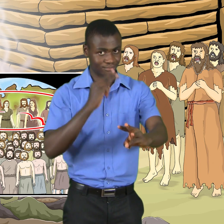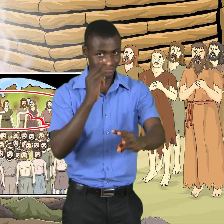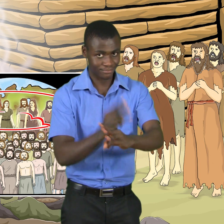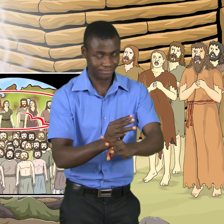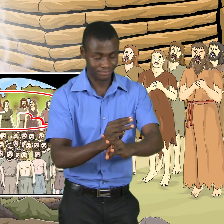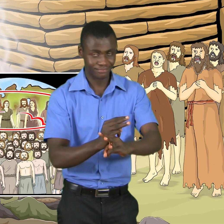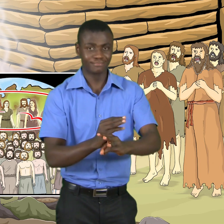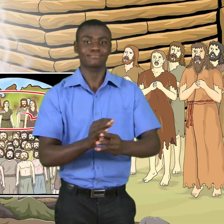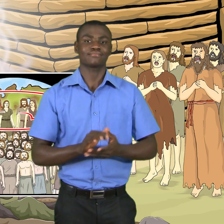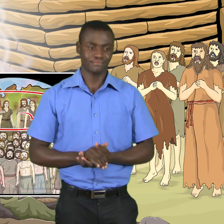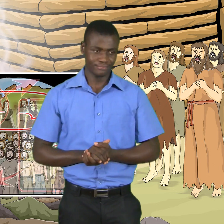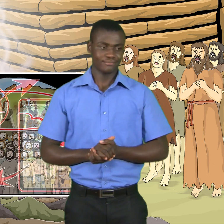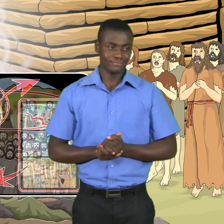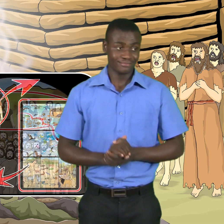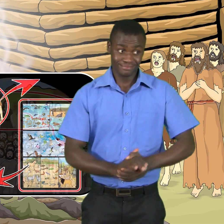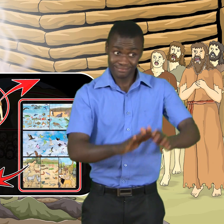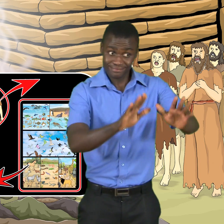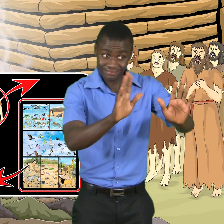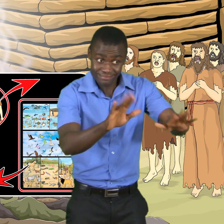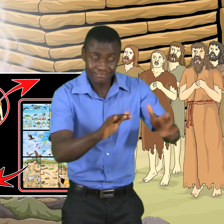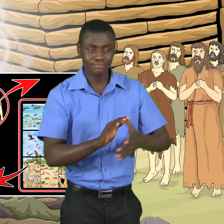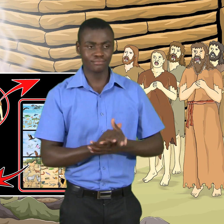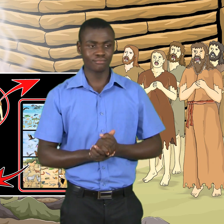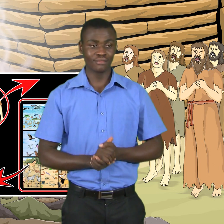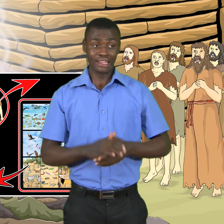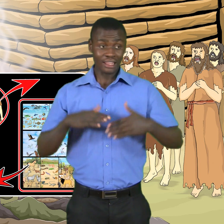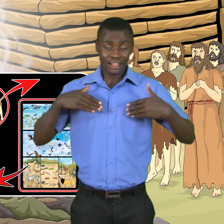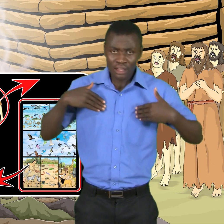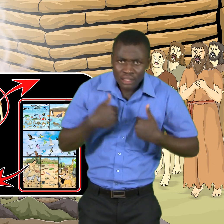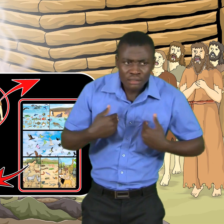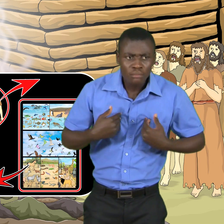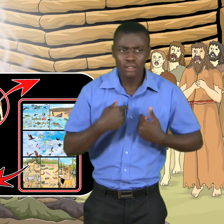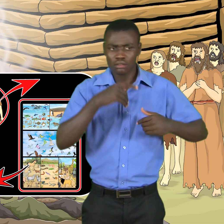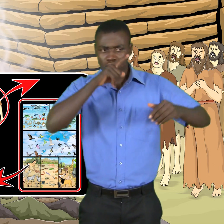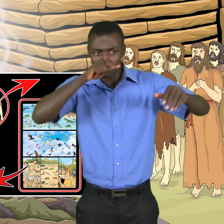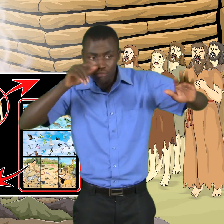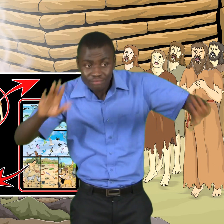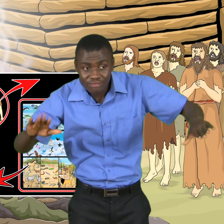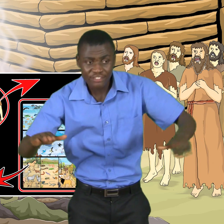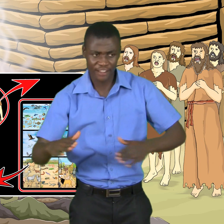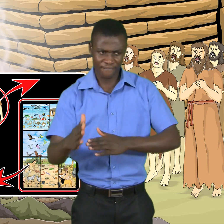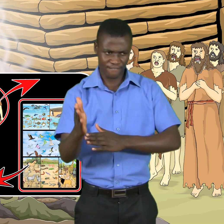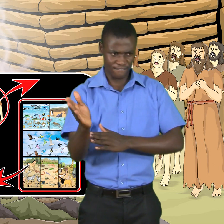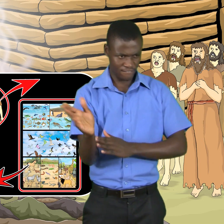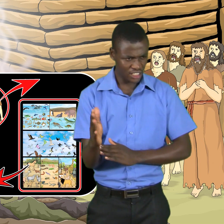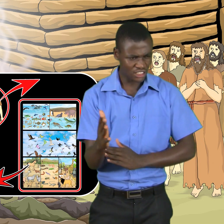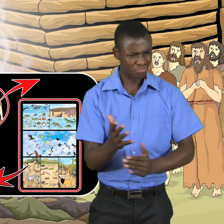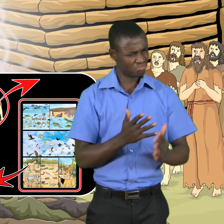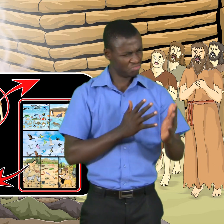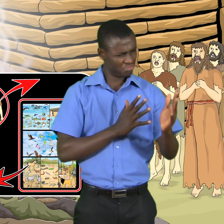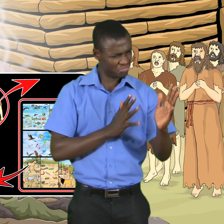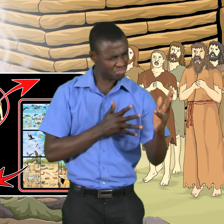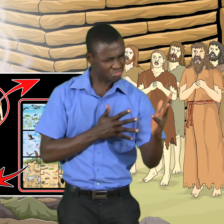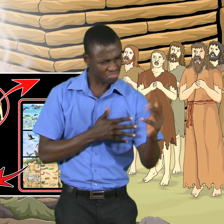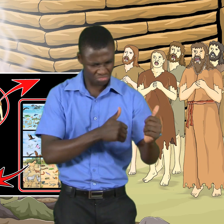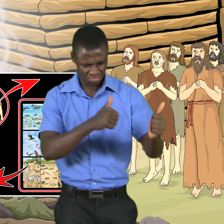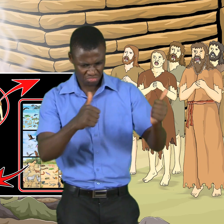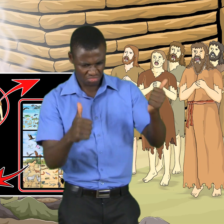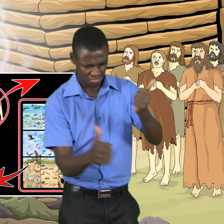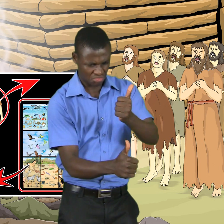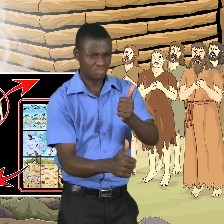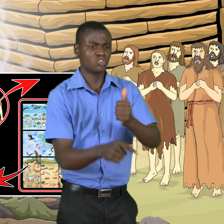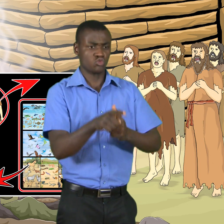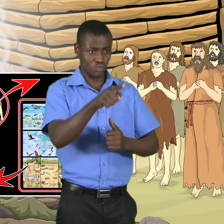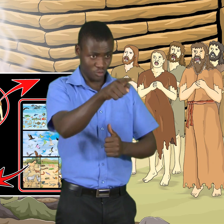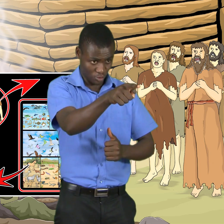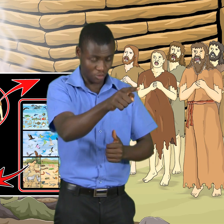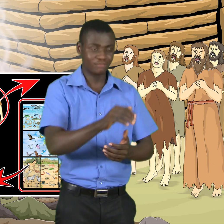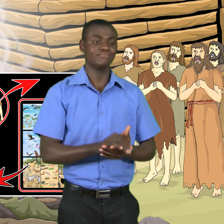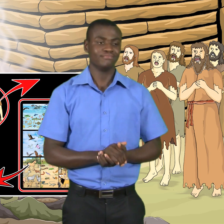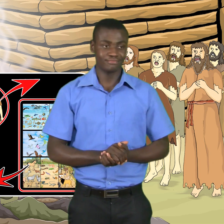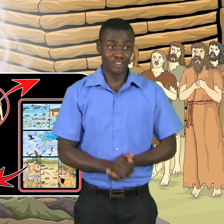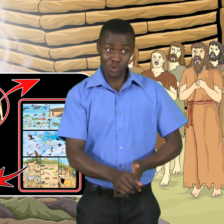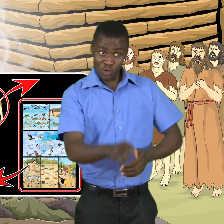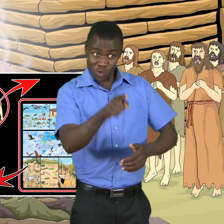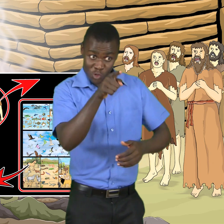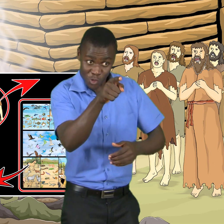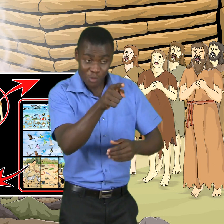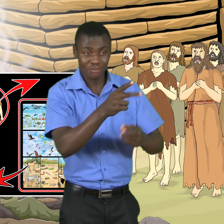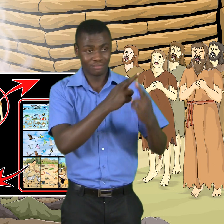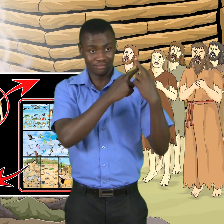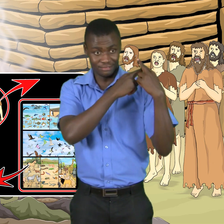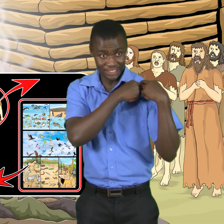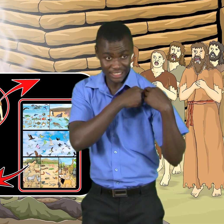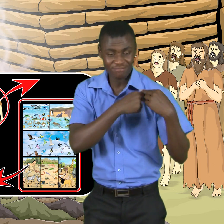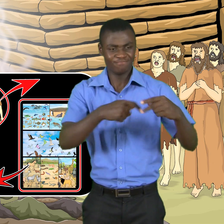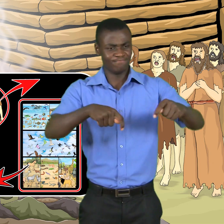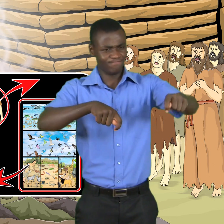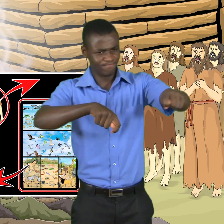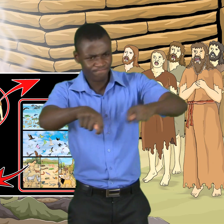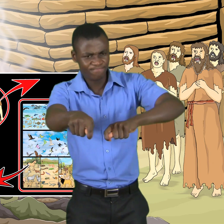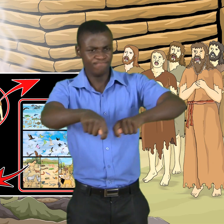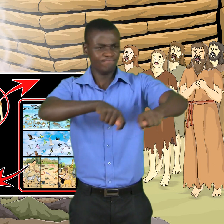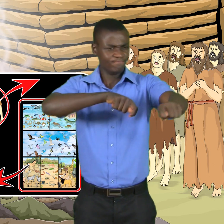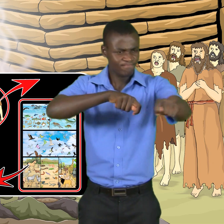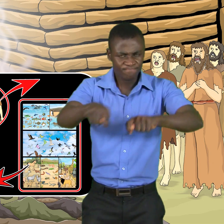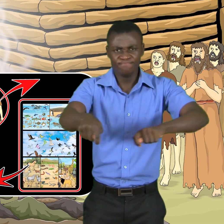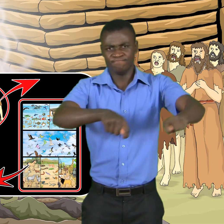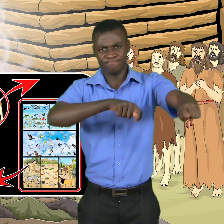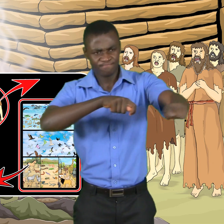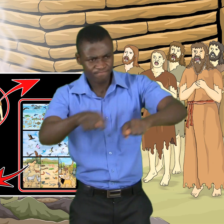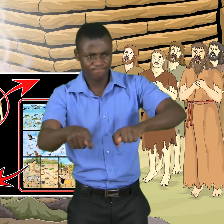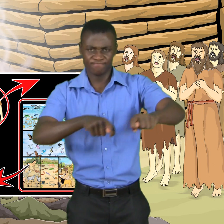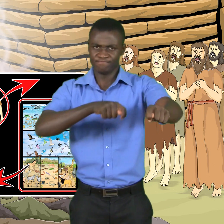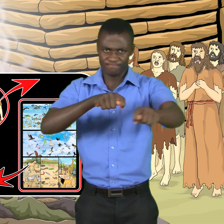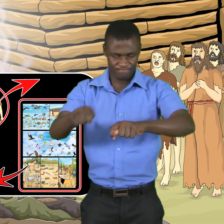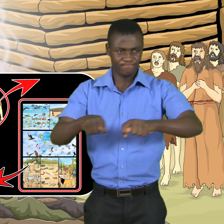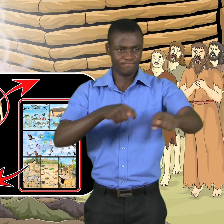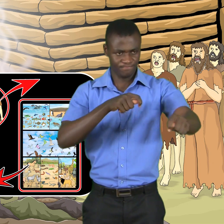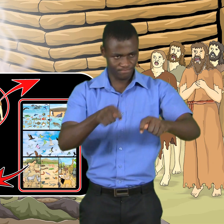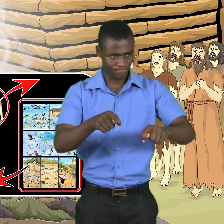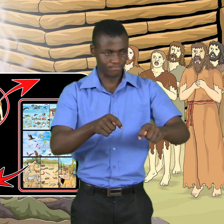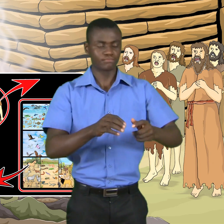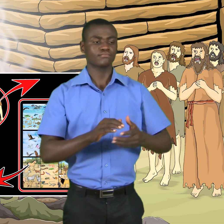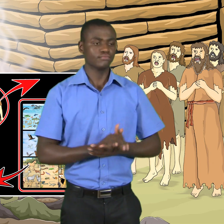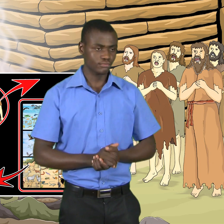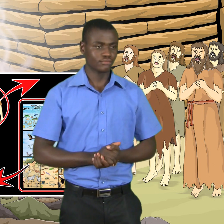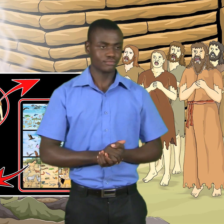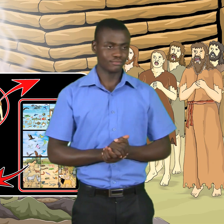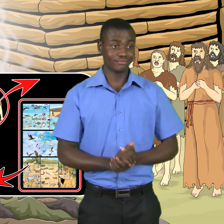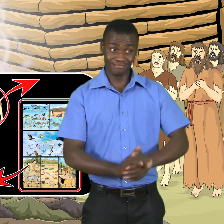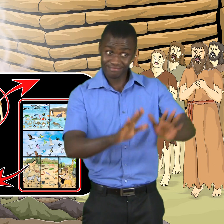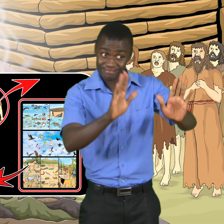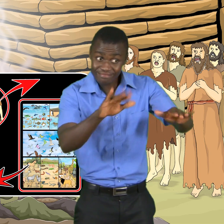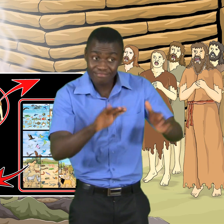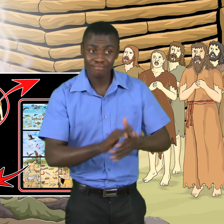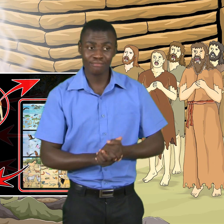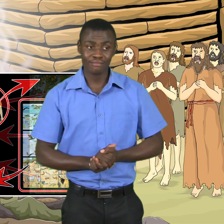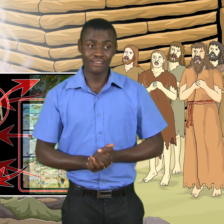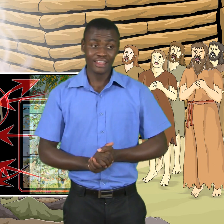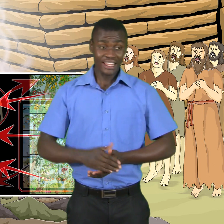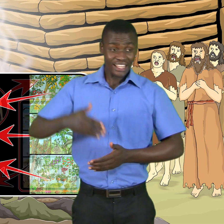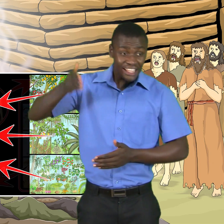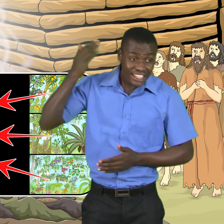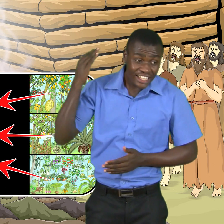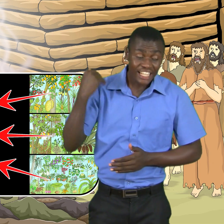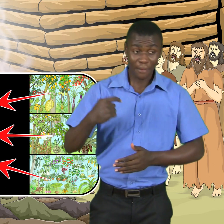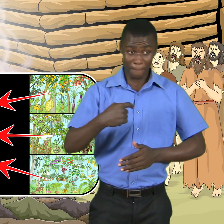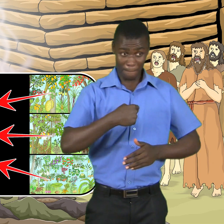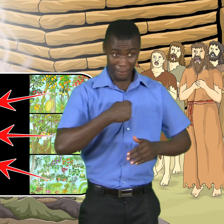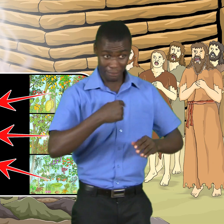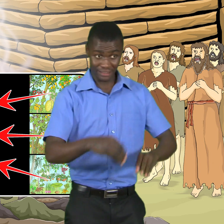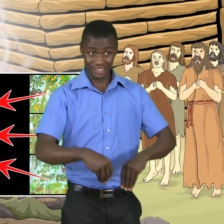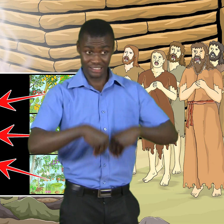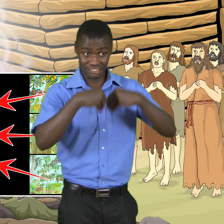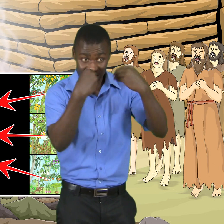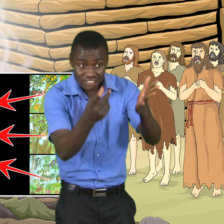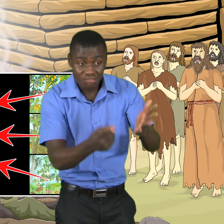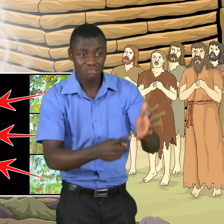The fear and dread of you will fall on every living creature on the earth, every bird of the air, every creature that crawls on the ground, and all the fish of the sea. They are delivered into your hand.